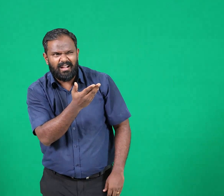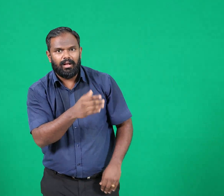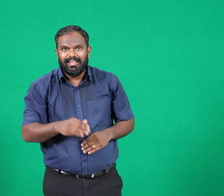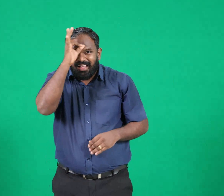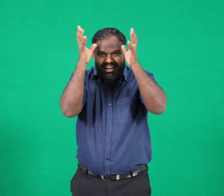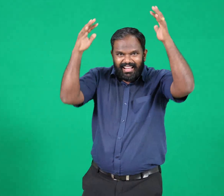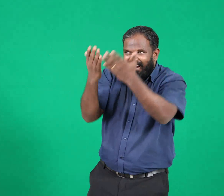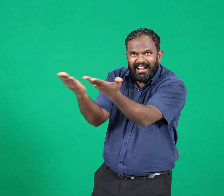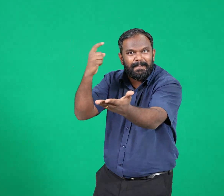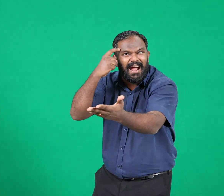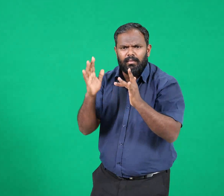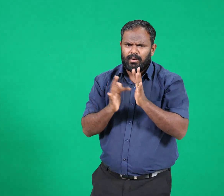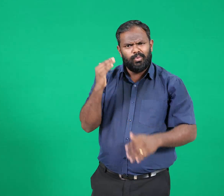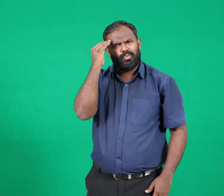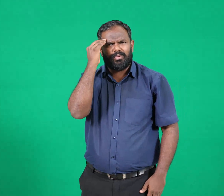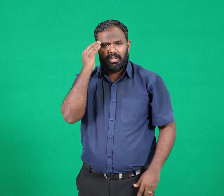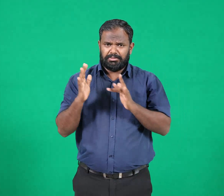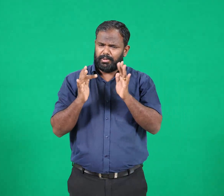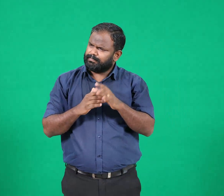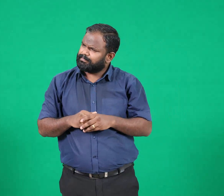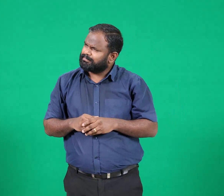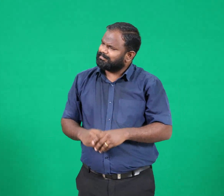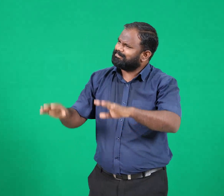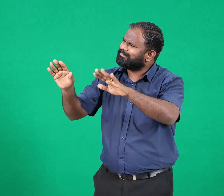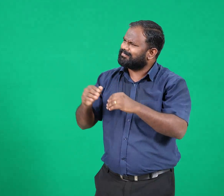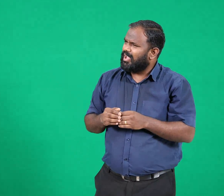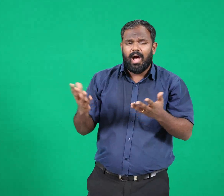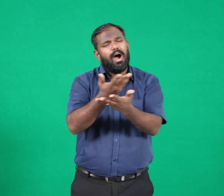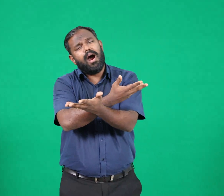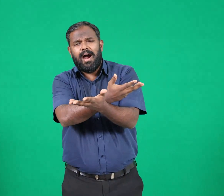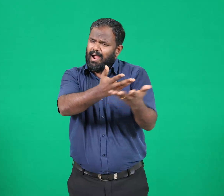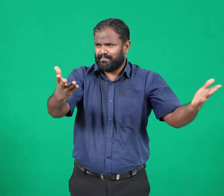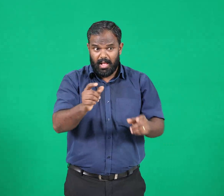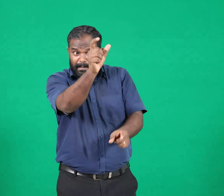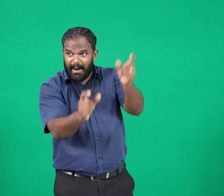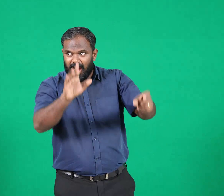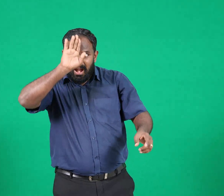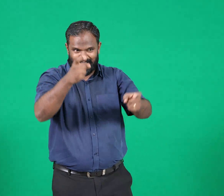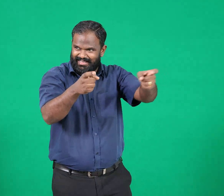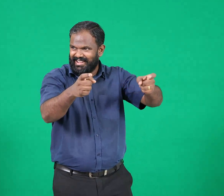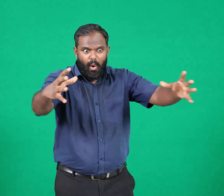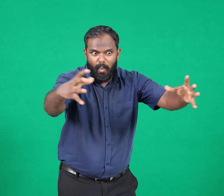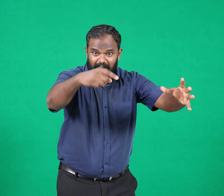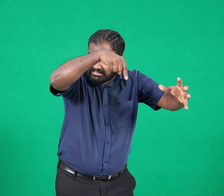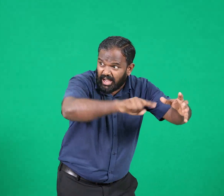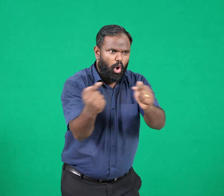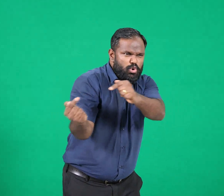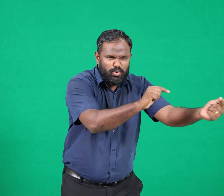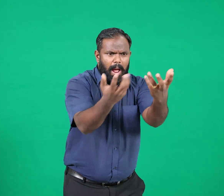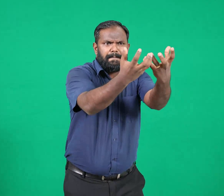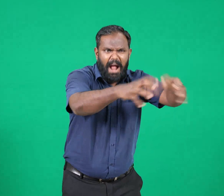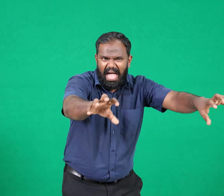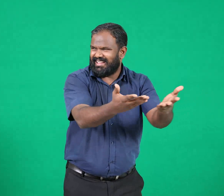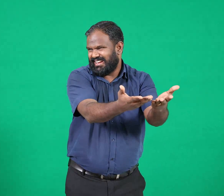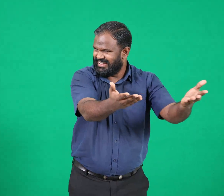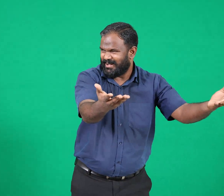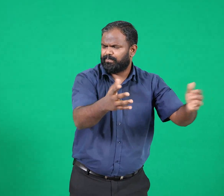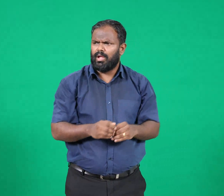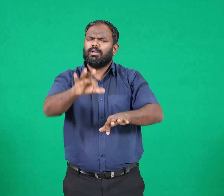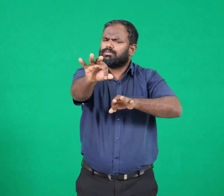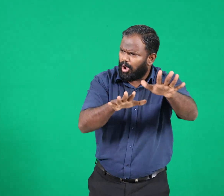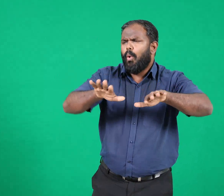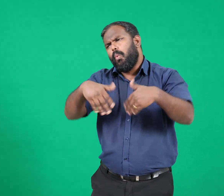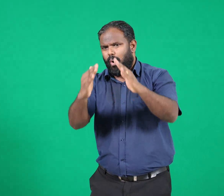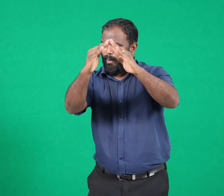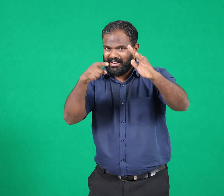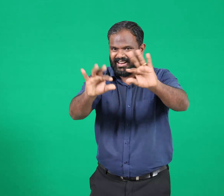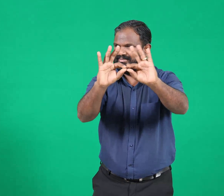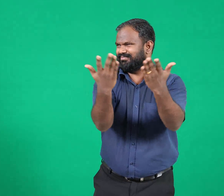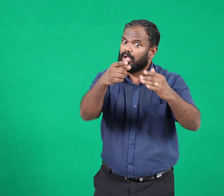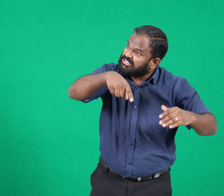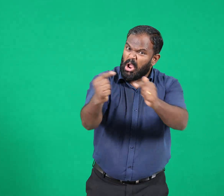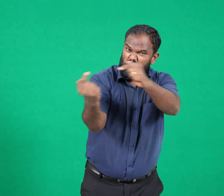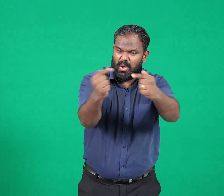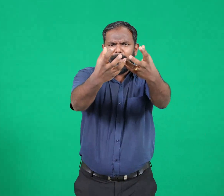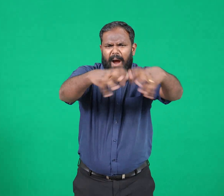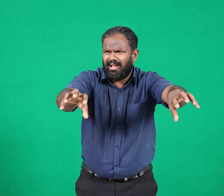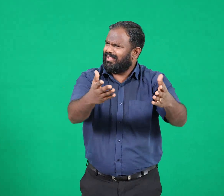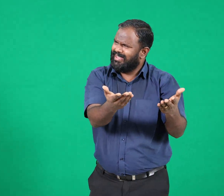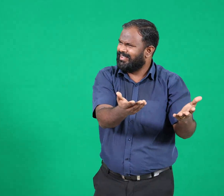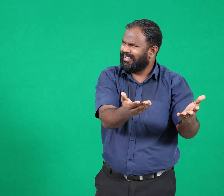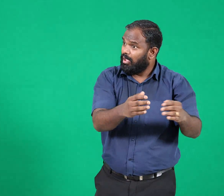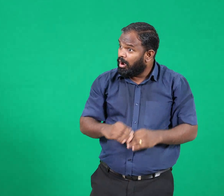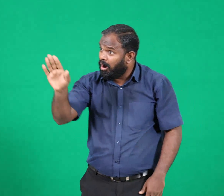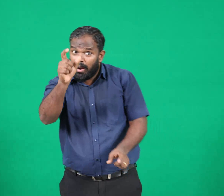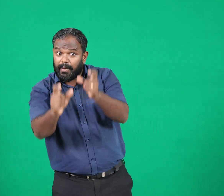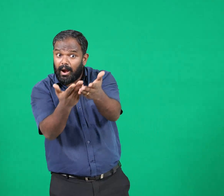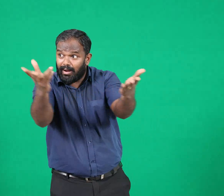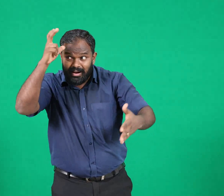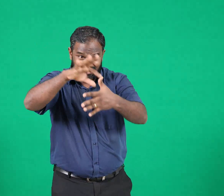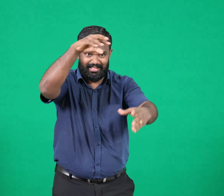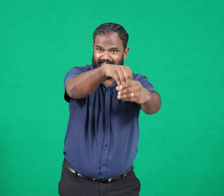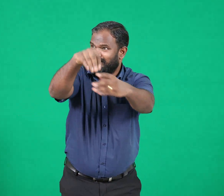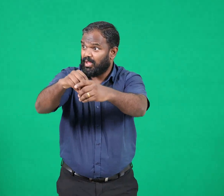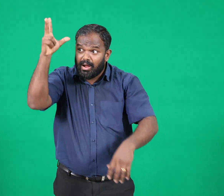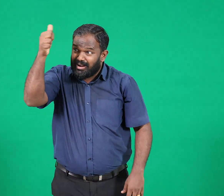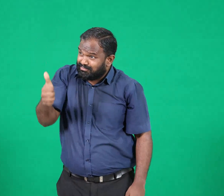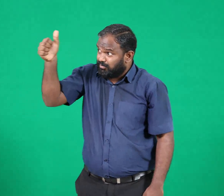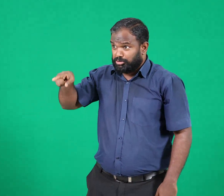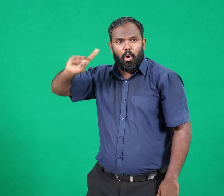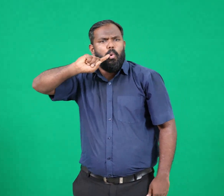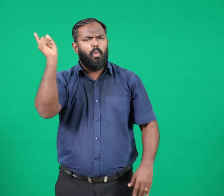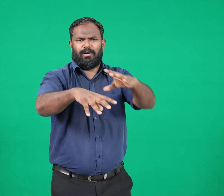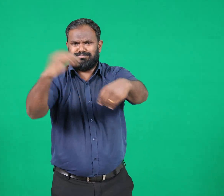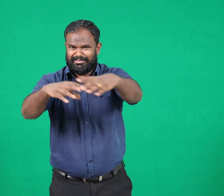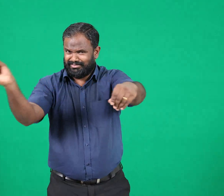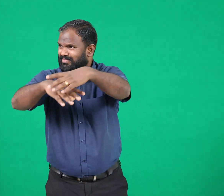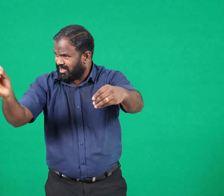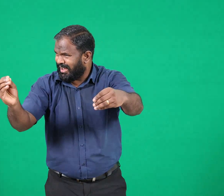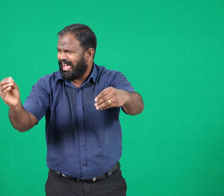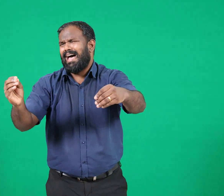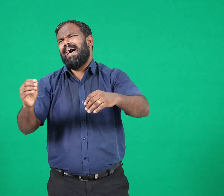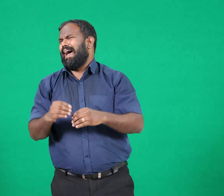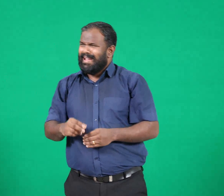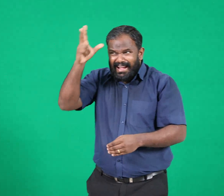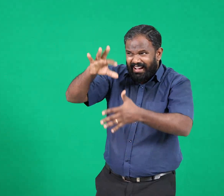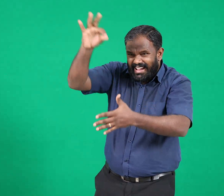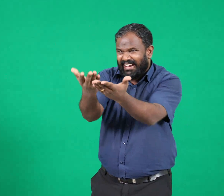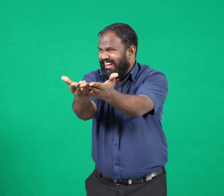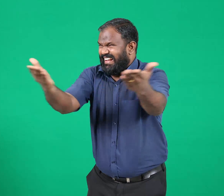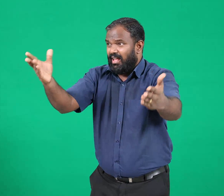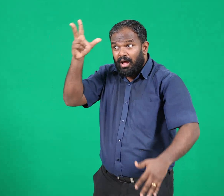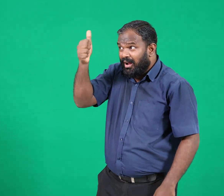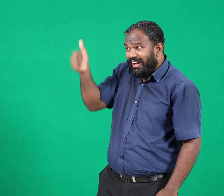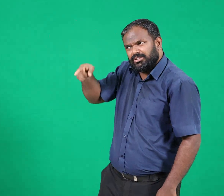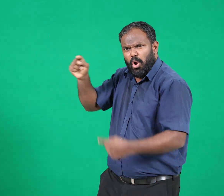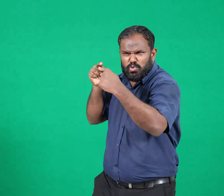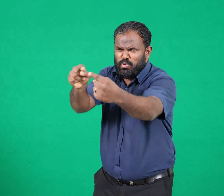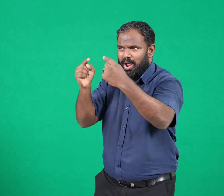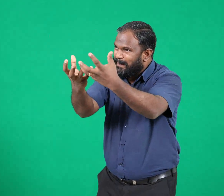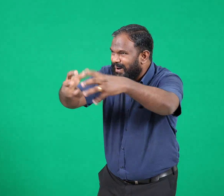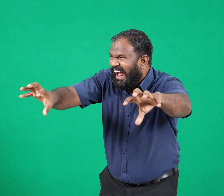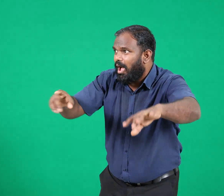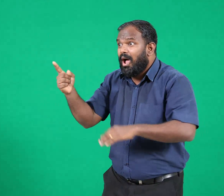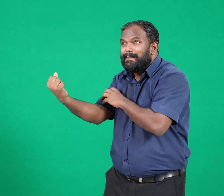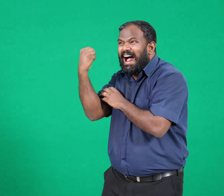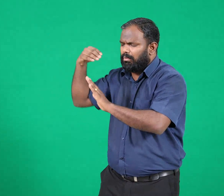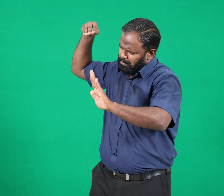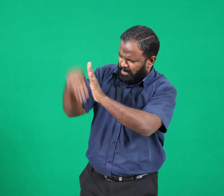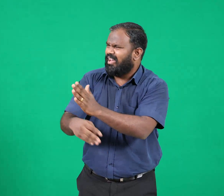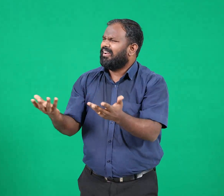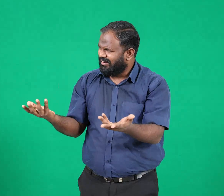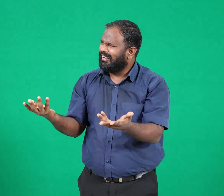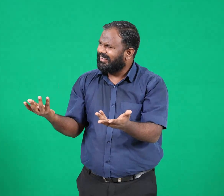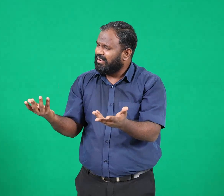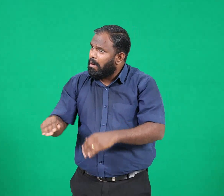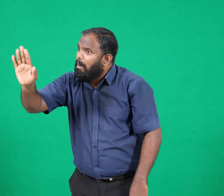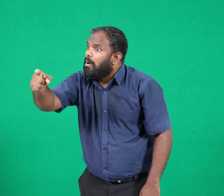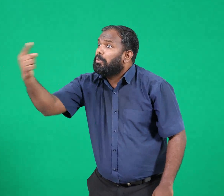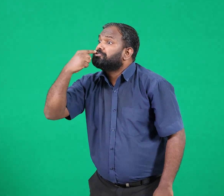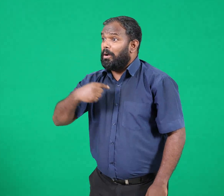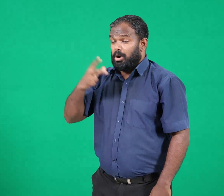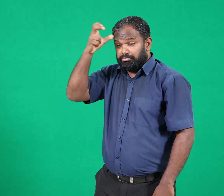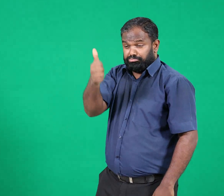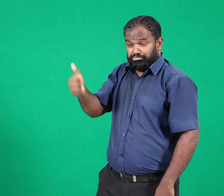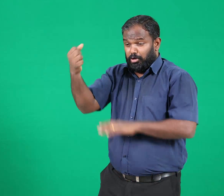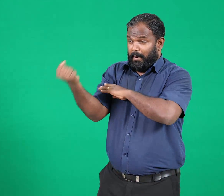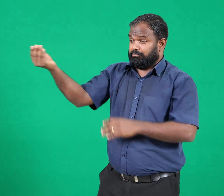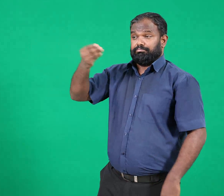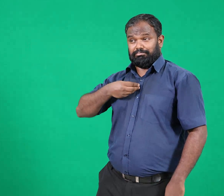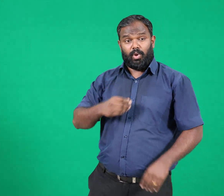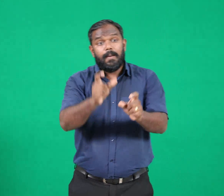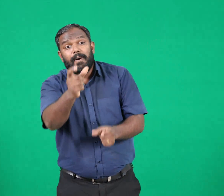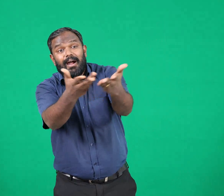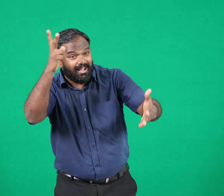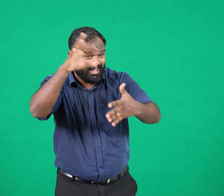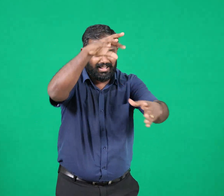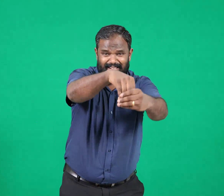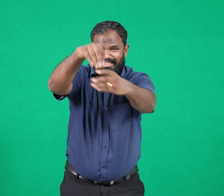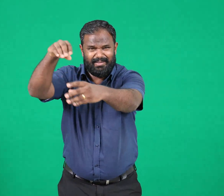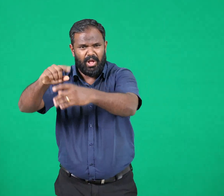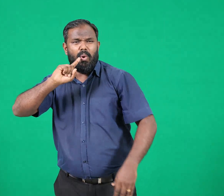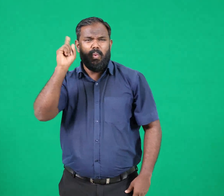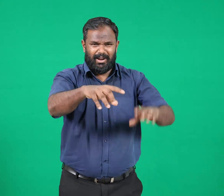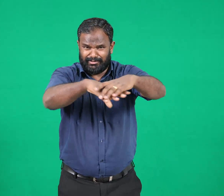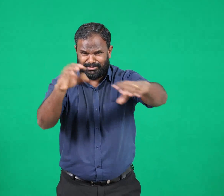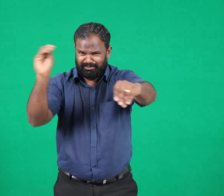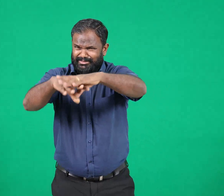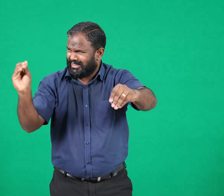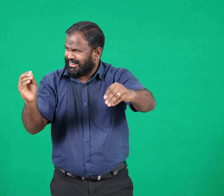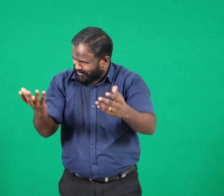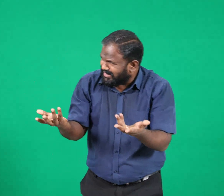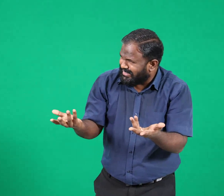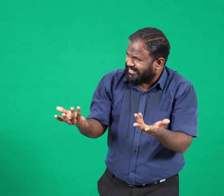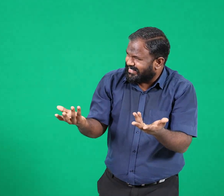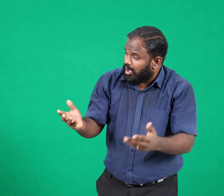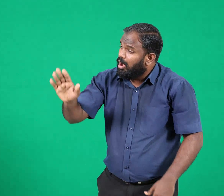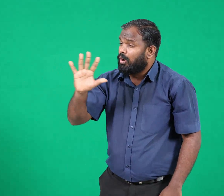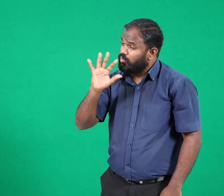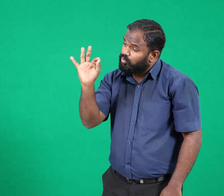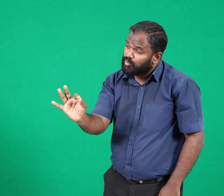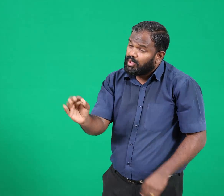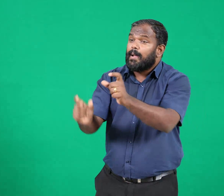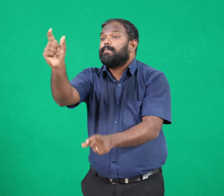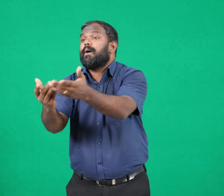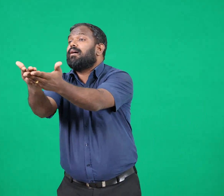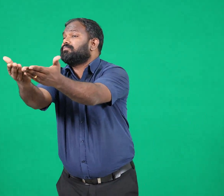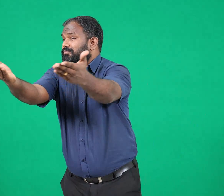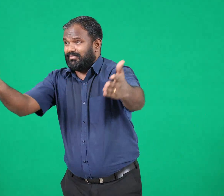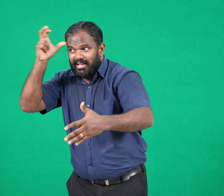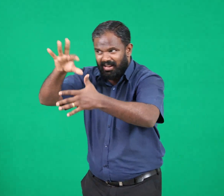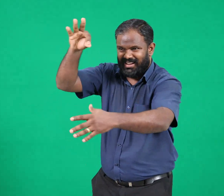Knowing their thoughts, Jesus said to them, "Every kingdom divided against itself will be laid waste, and every city or household divided against itself will not stand. If Satan drives out Satan, he is divided against himself. How then can his kingdom stand?